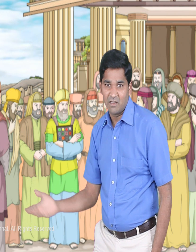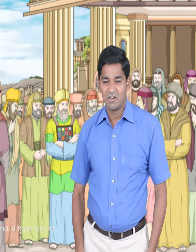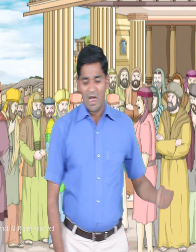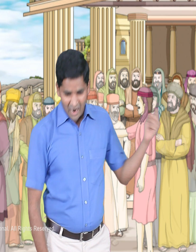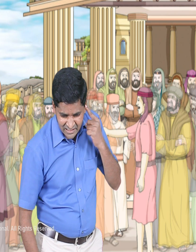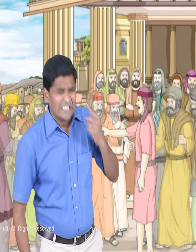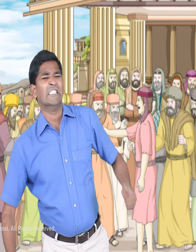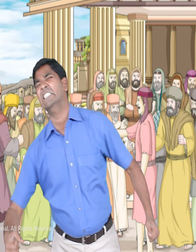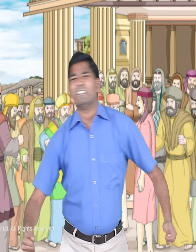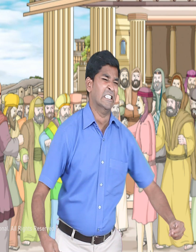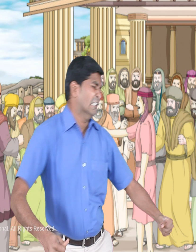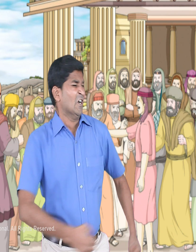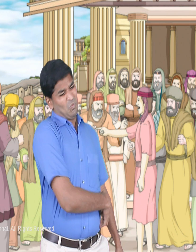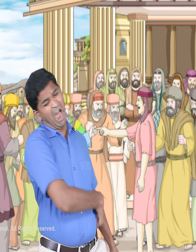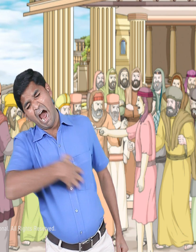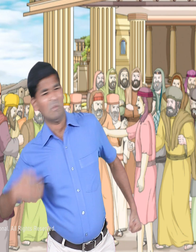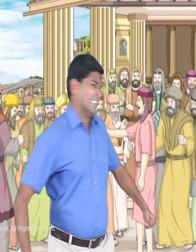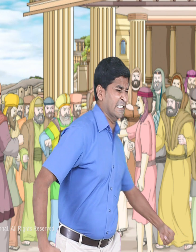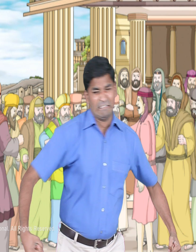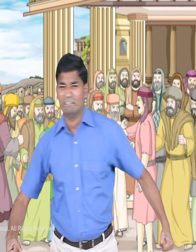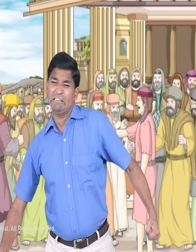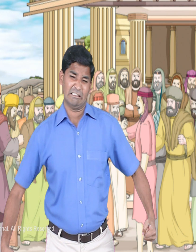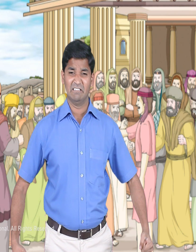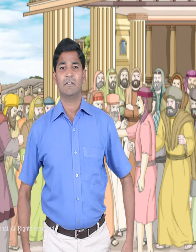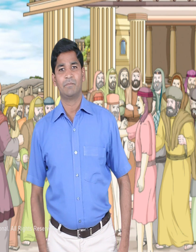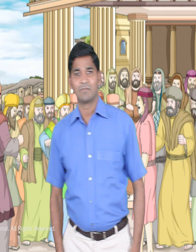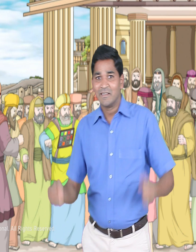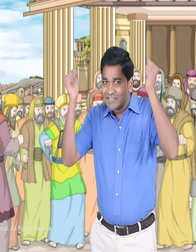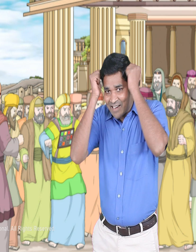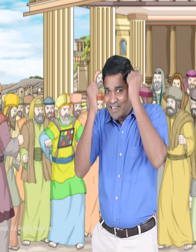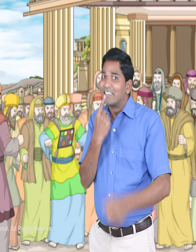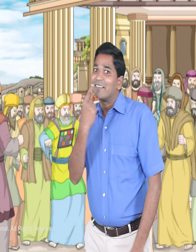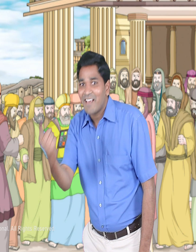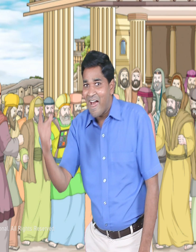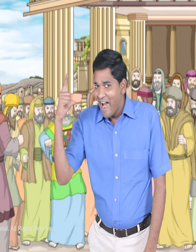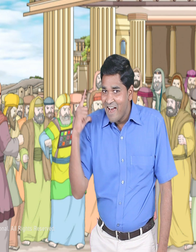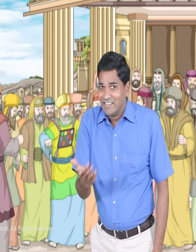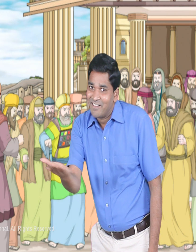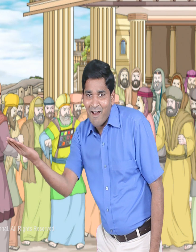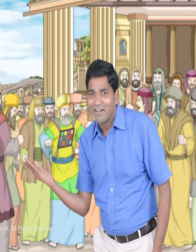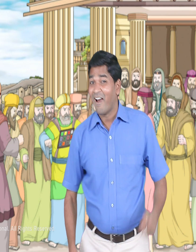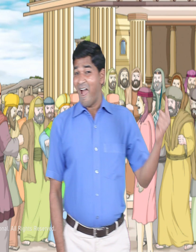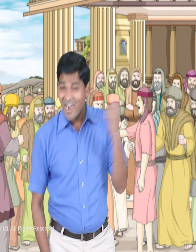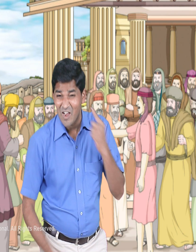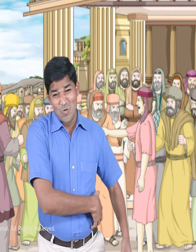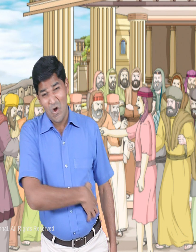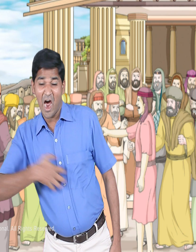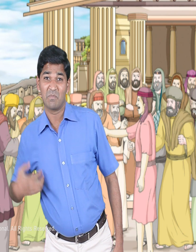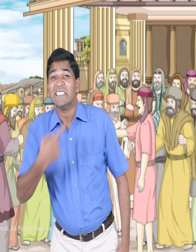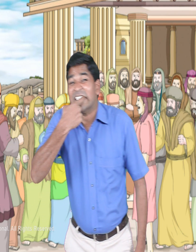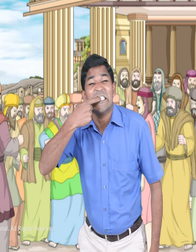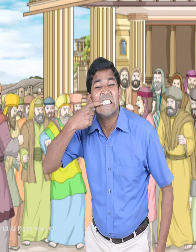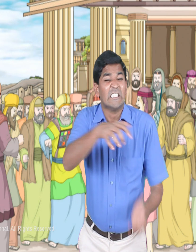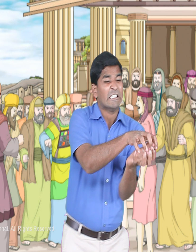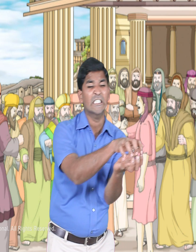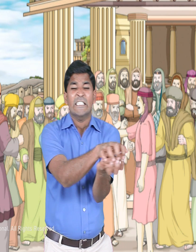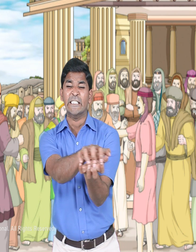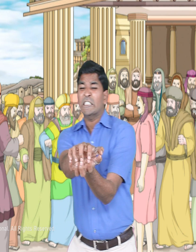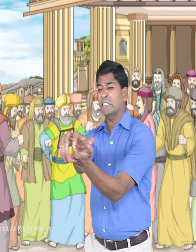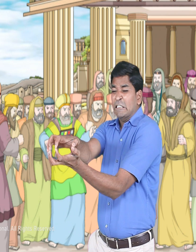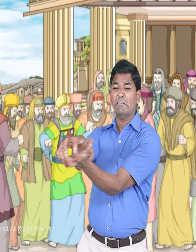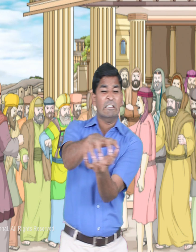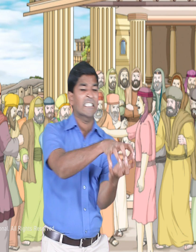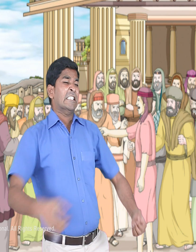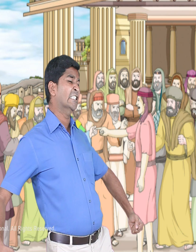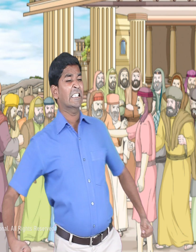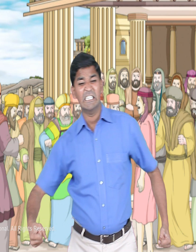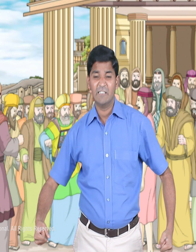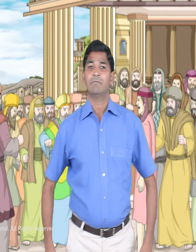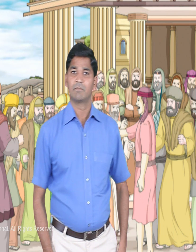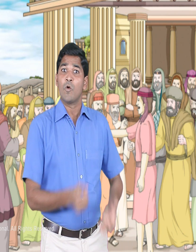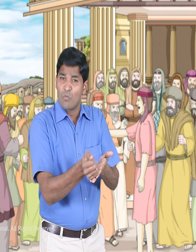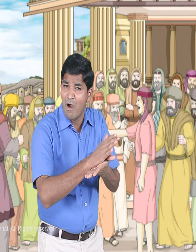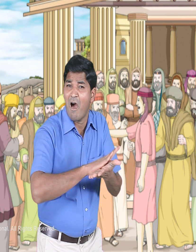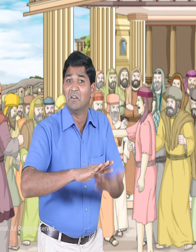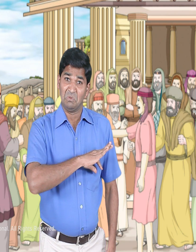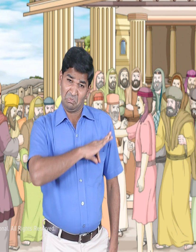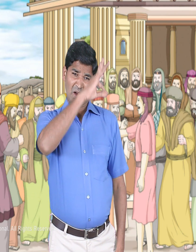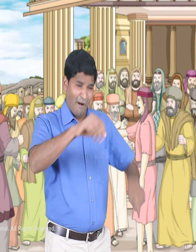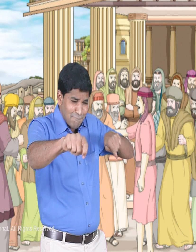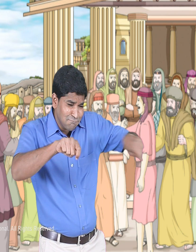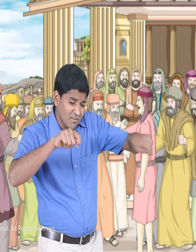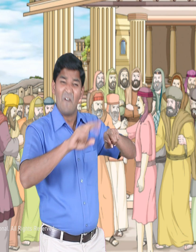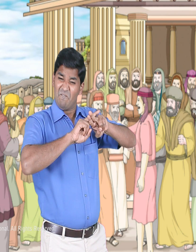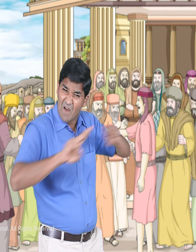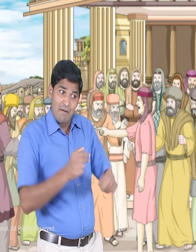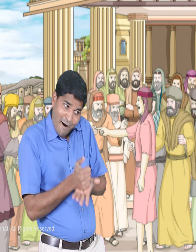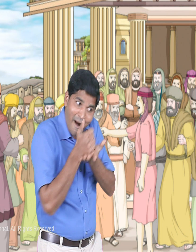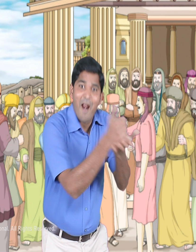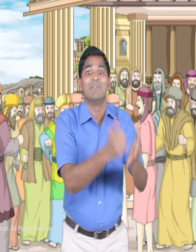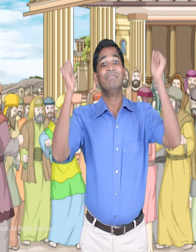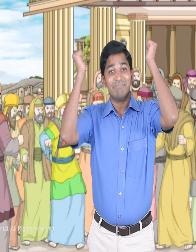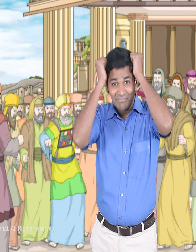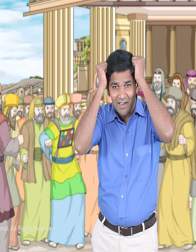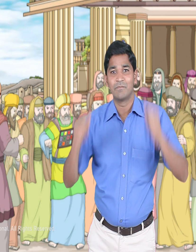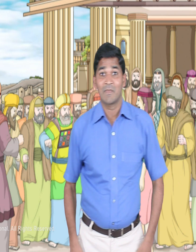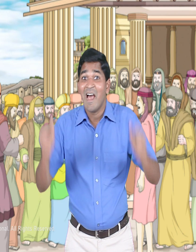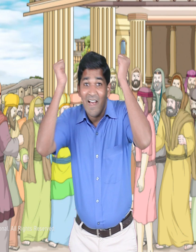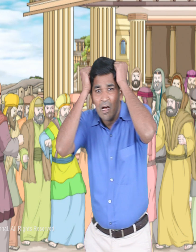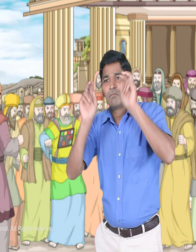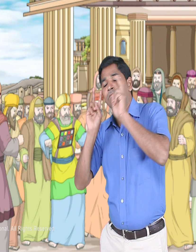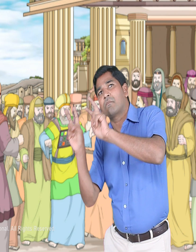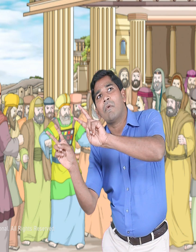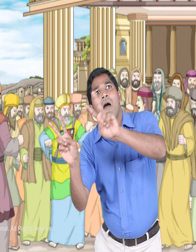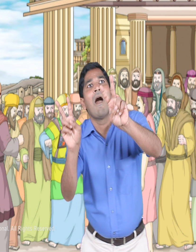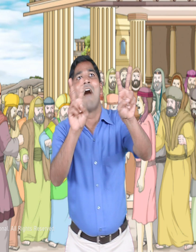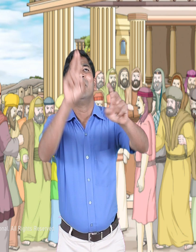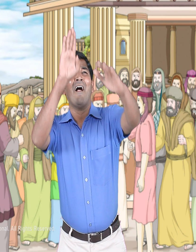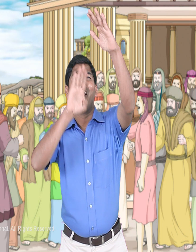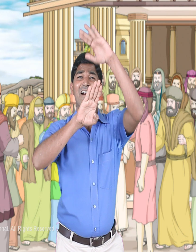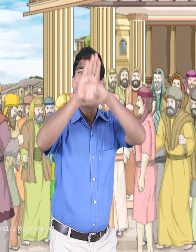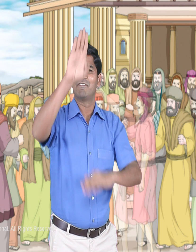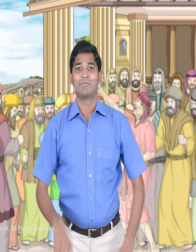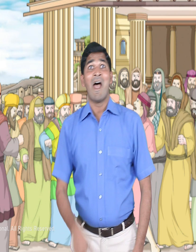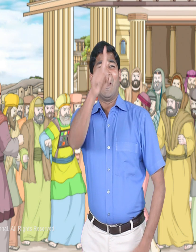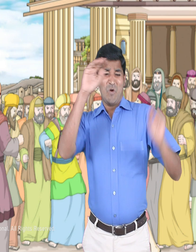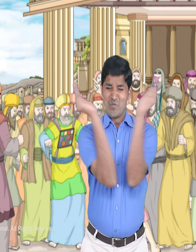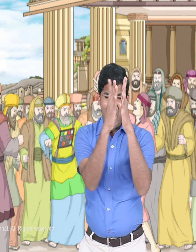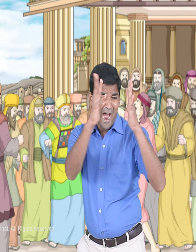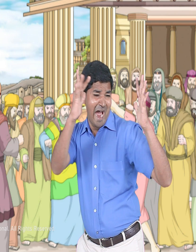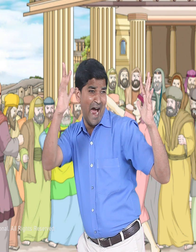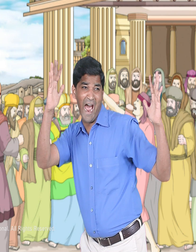On hearing this, the members of the Sanhedrin were enraged, and they gnashed their teeth at him.